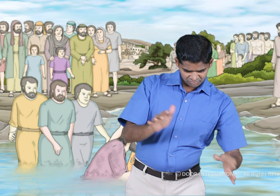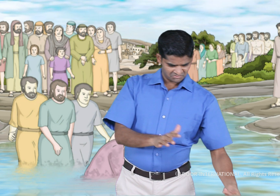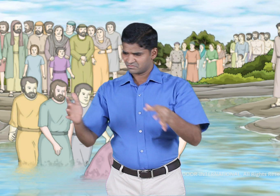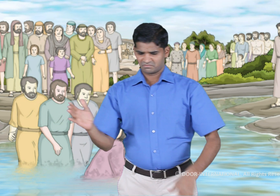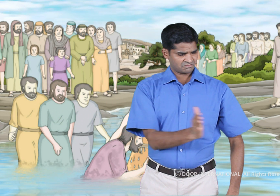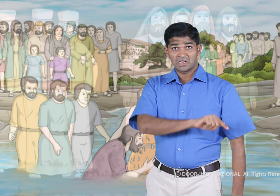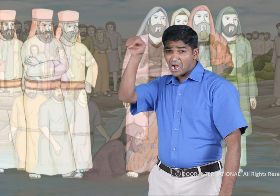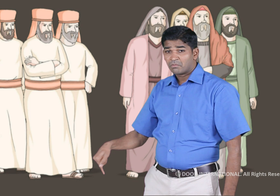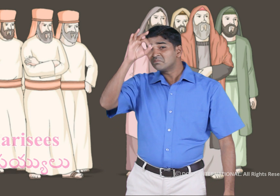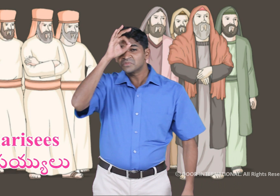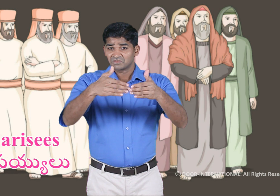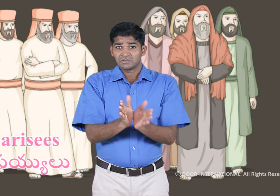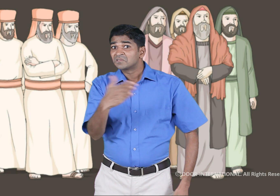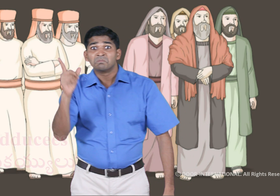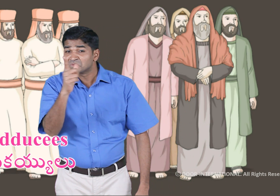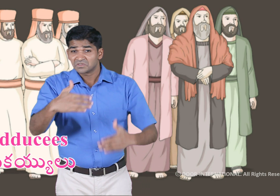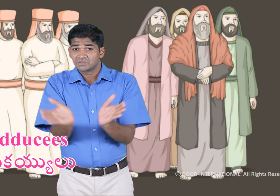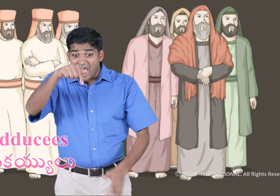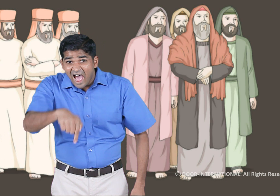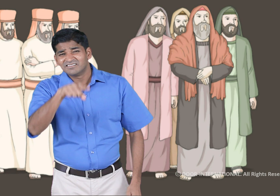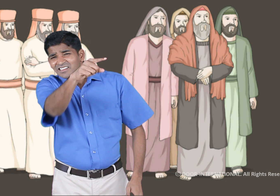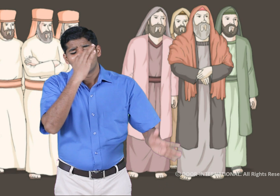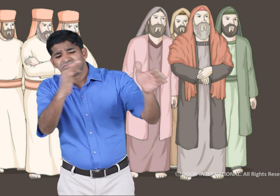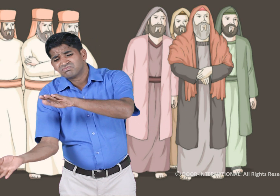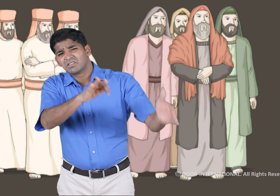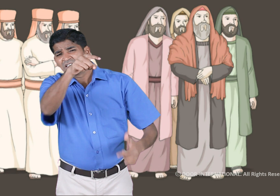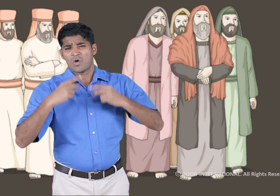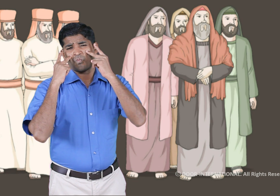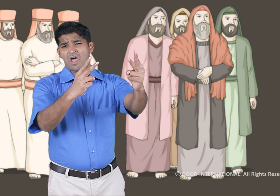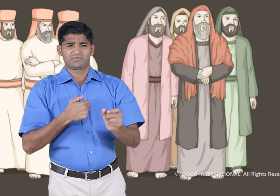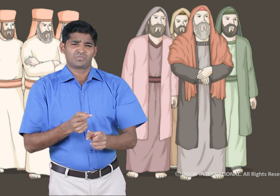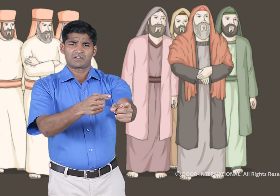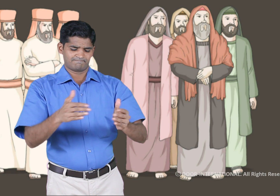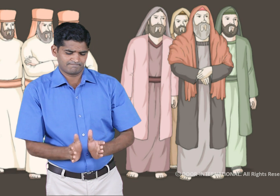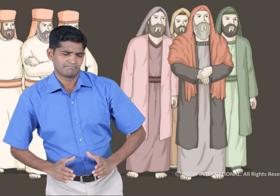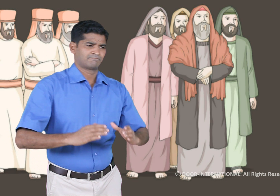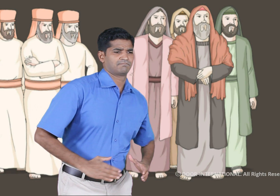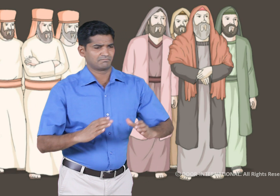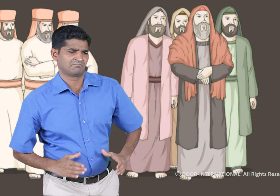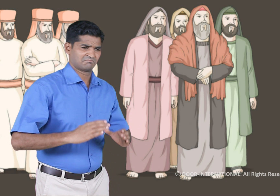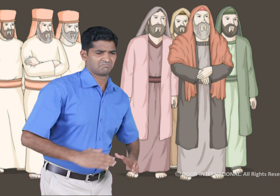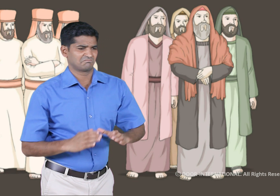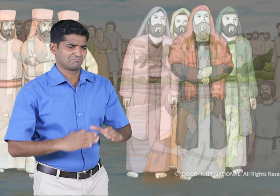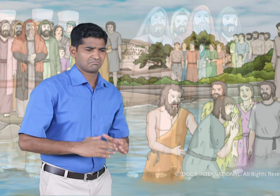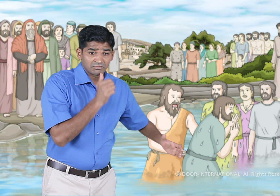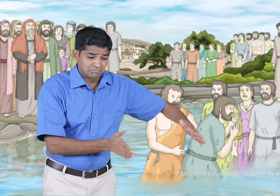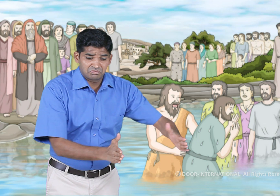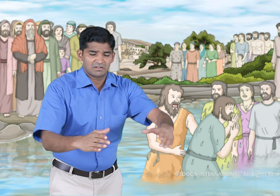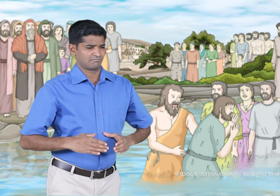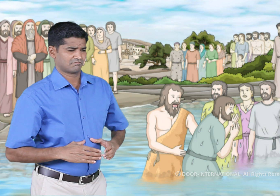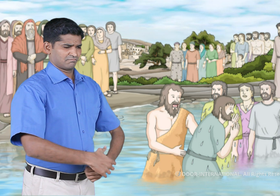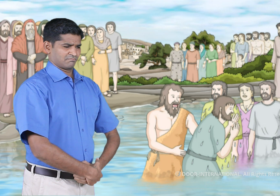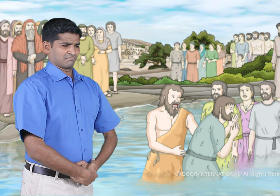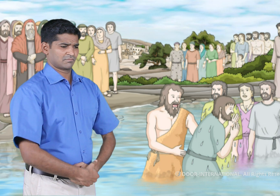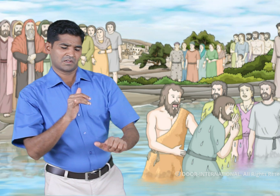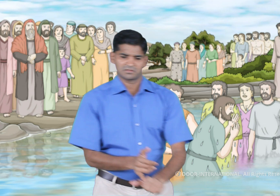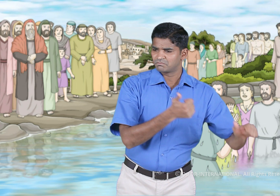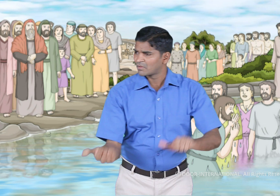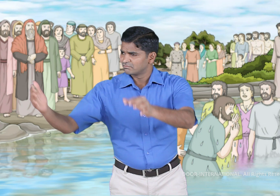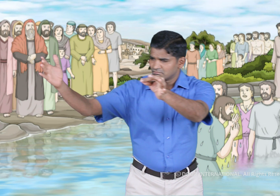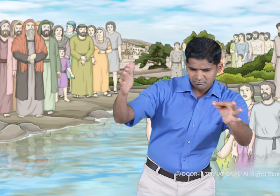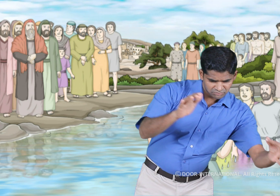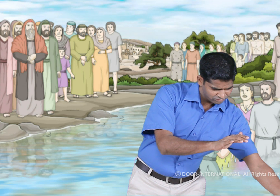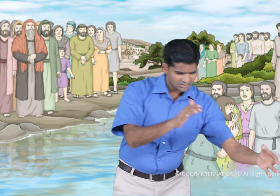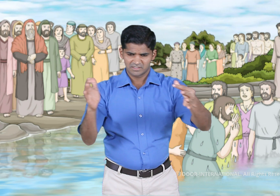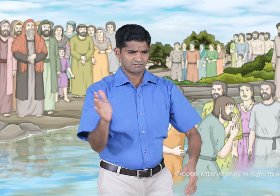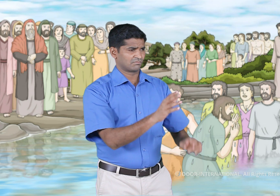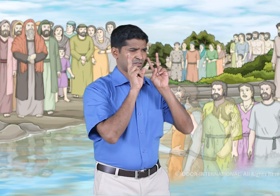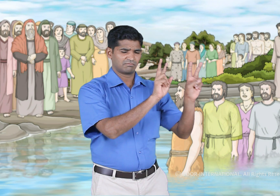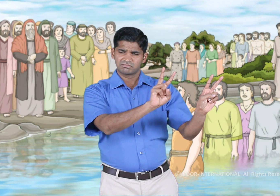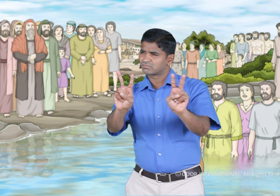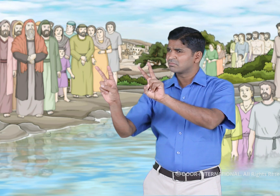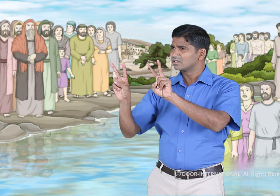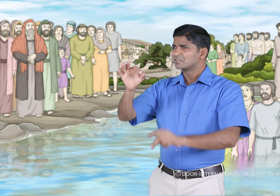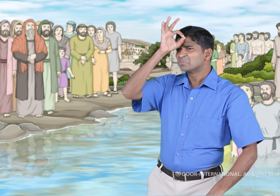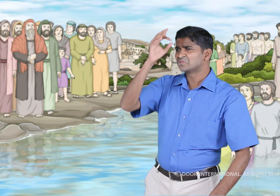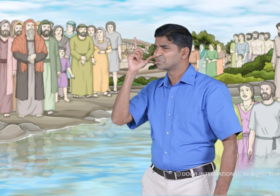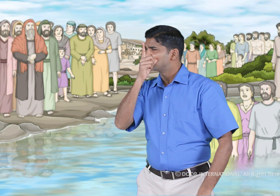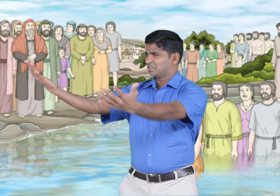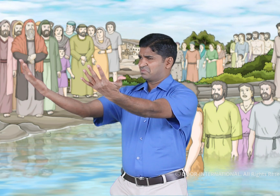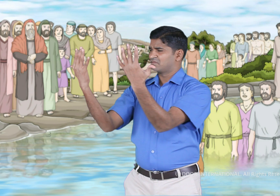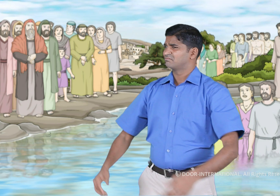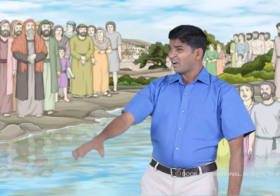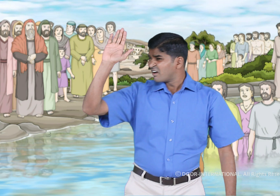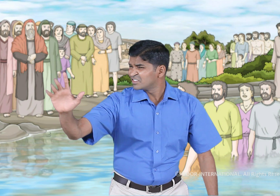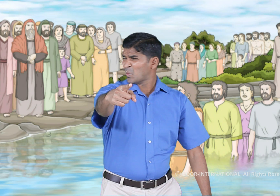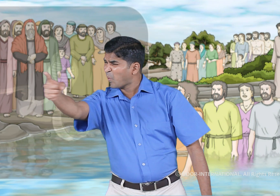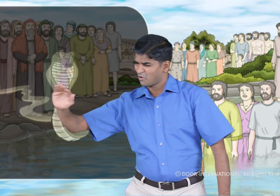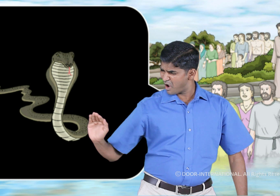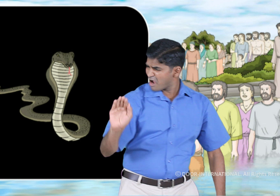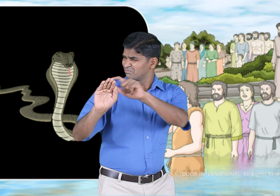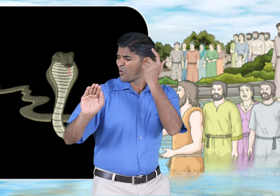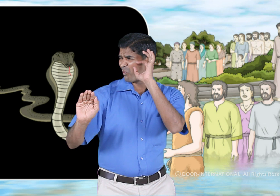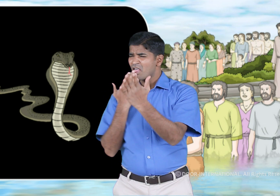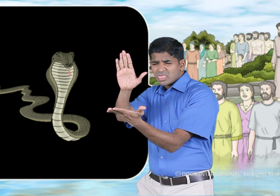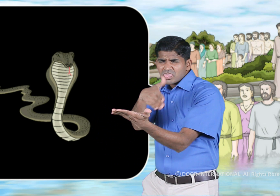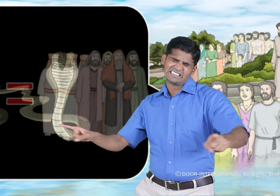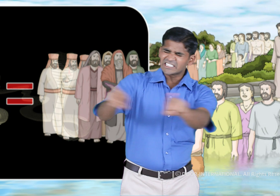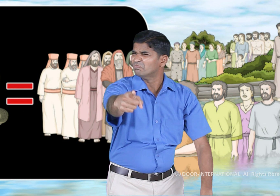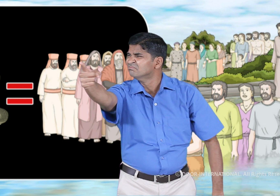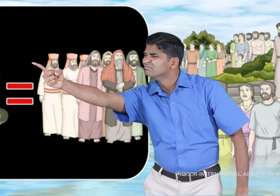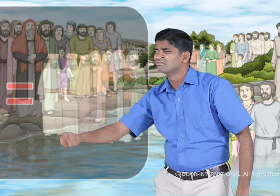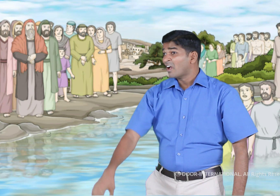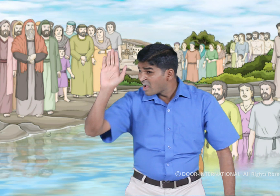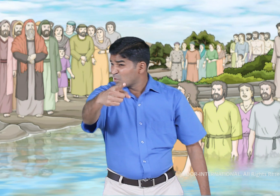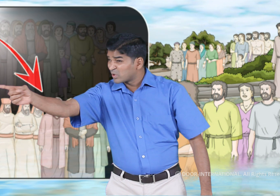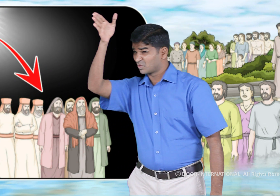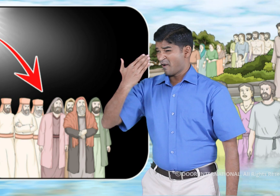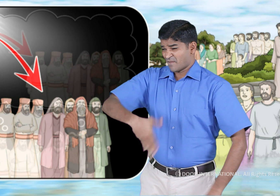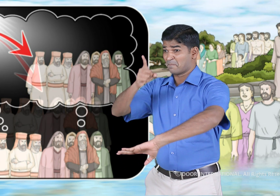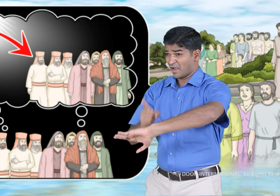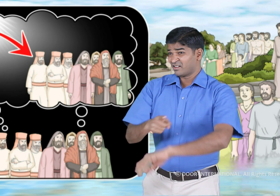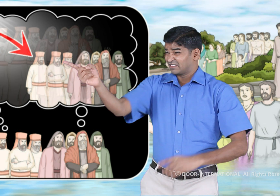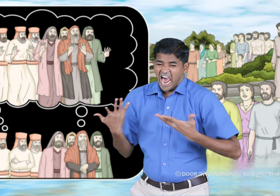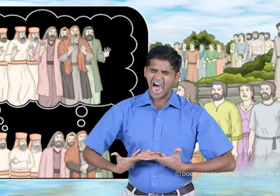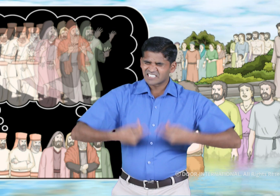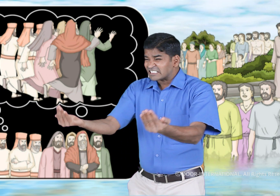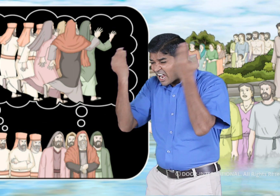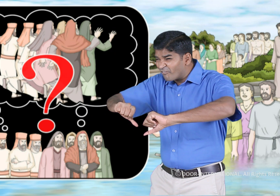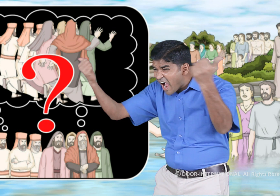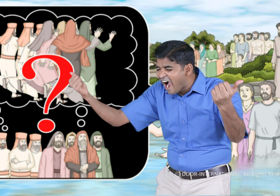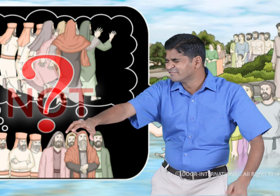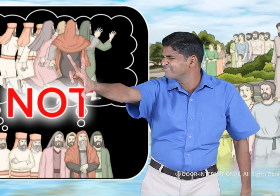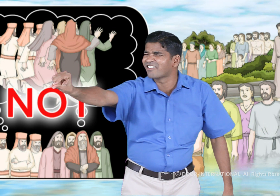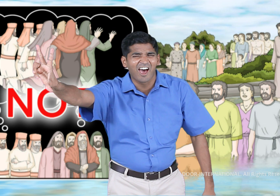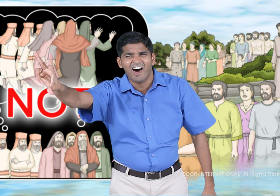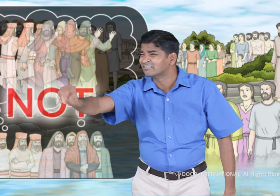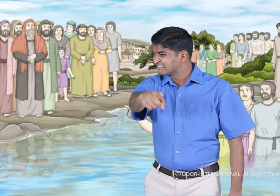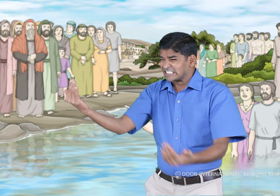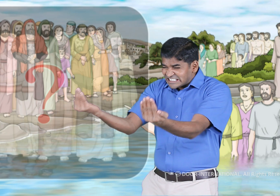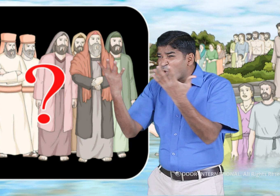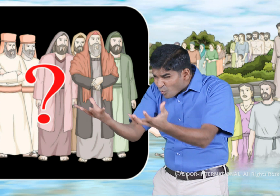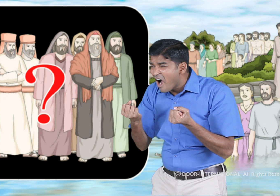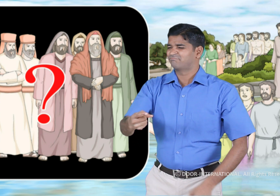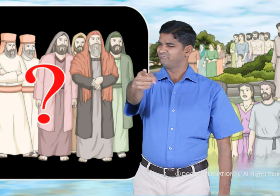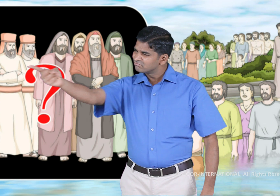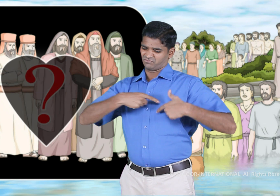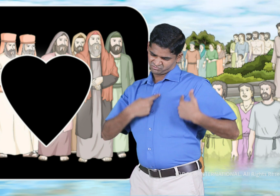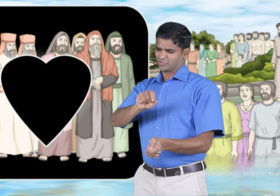But when John saw many of the Pharisees and Sadducees coming to his place of baptism, he said to them, “You brood of vipers, who warned you to flee from the coming wrath?